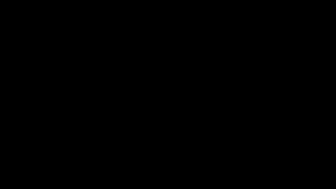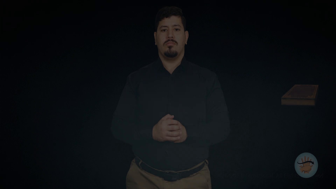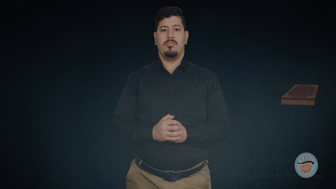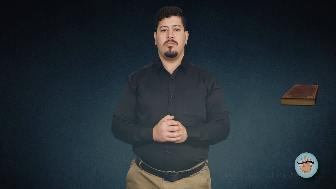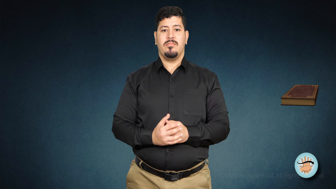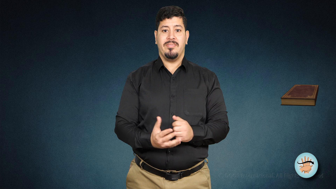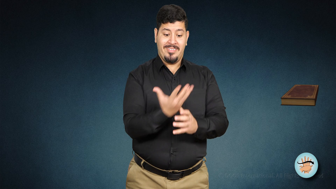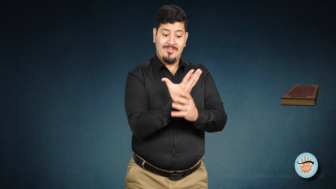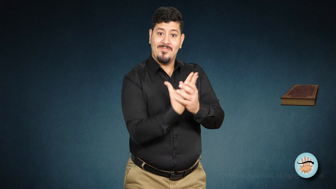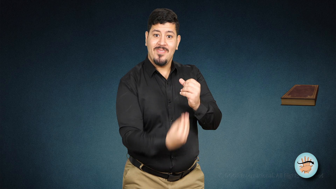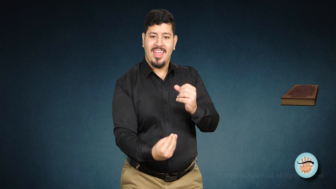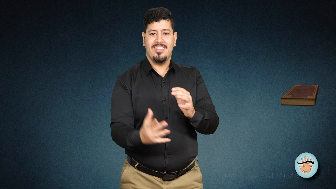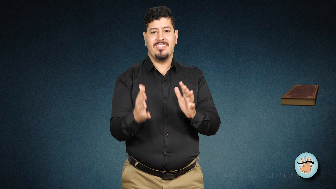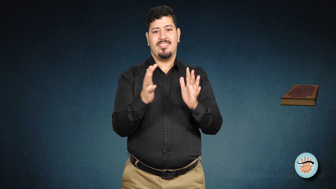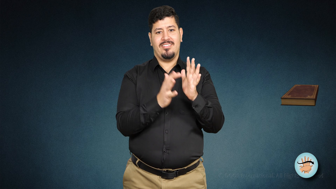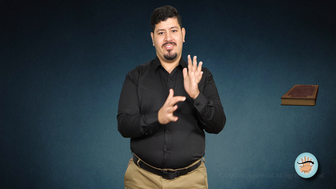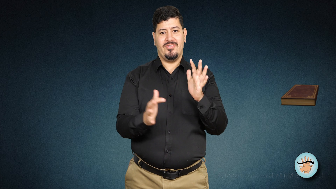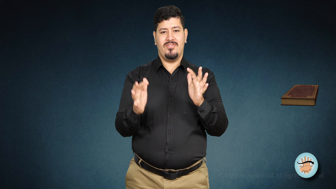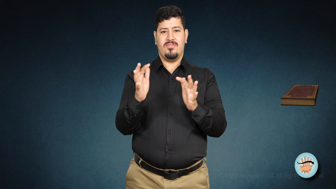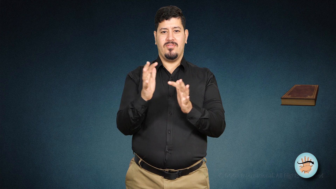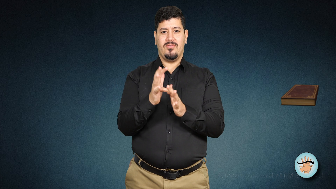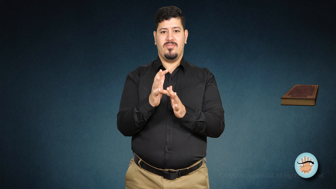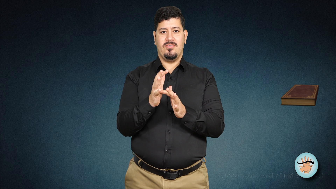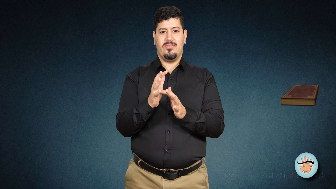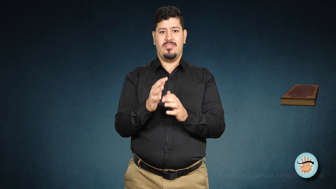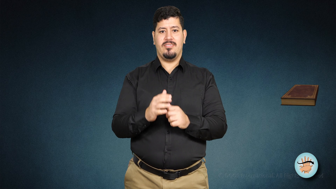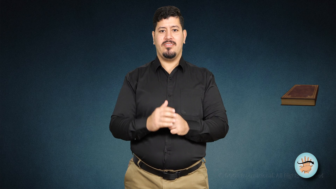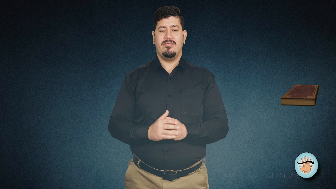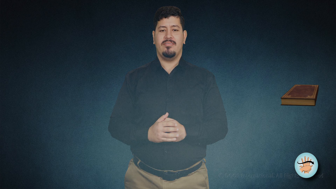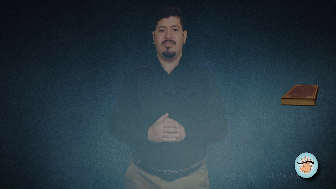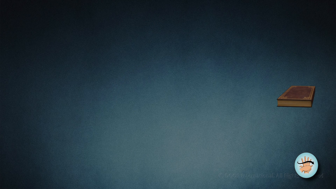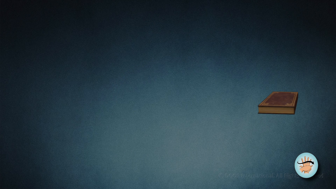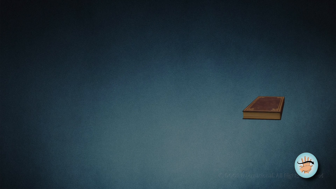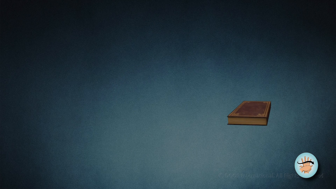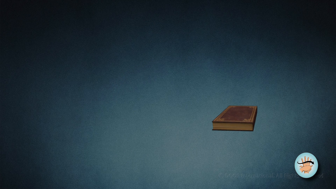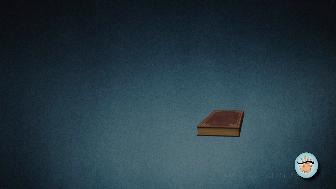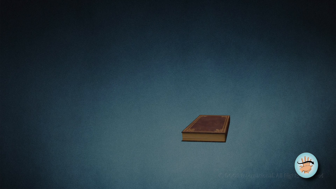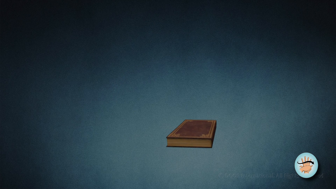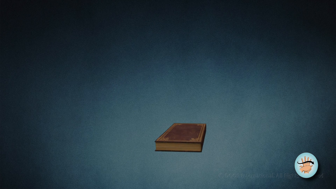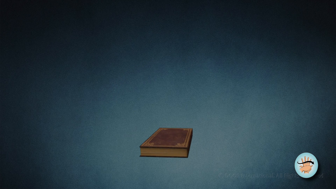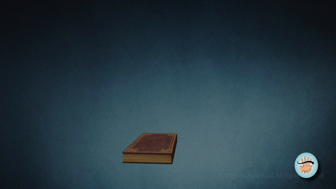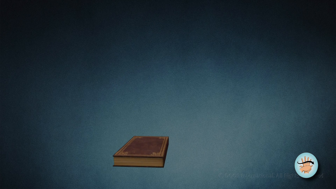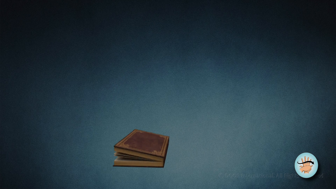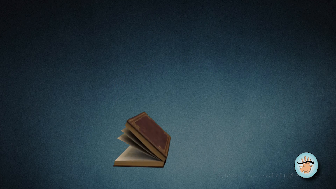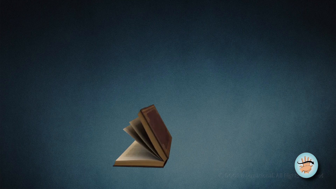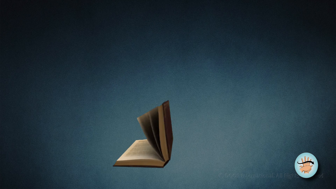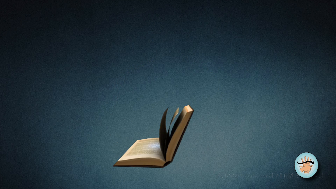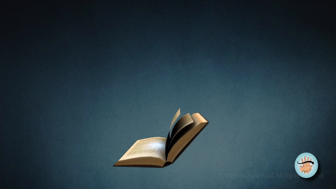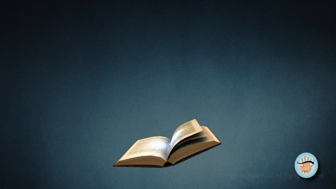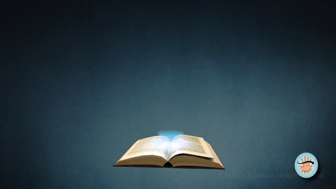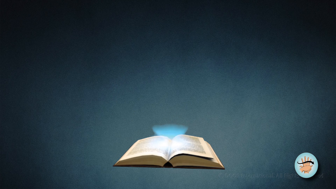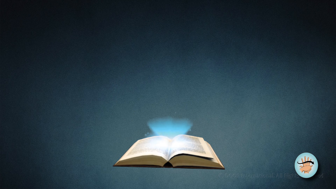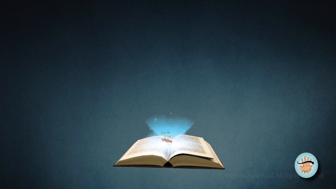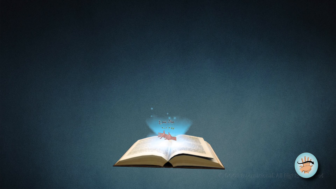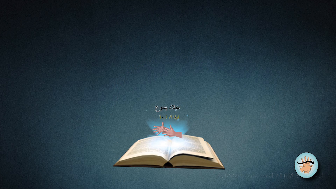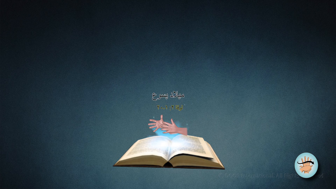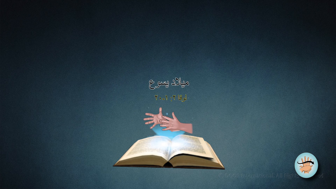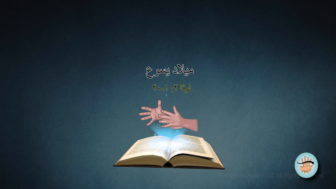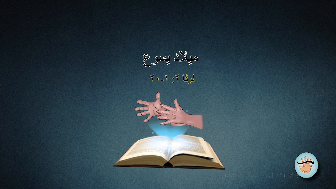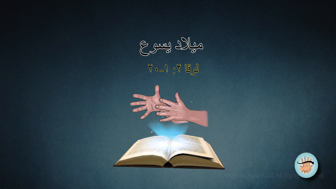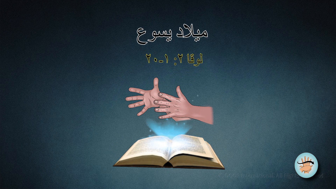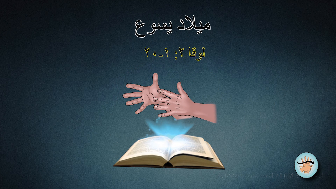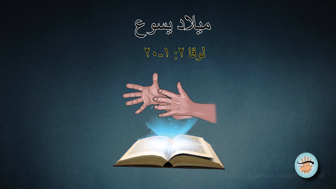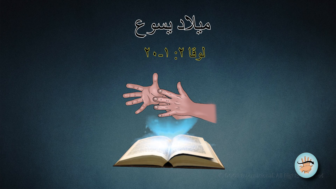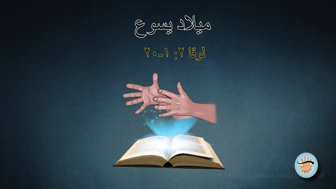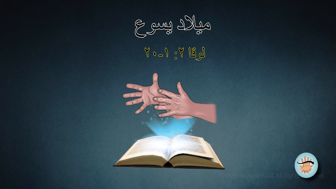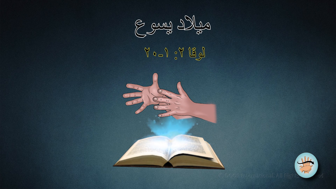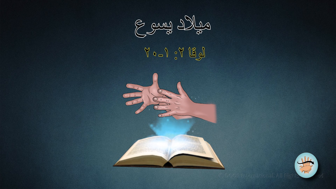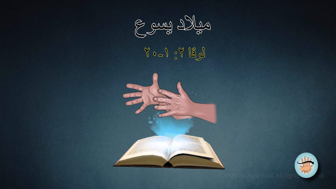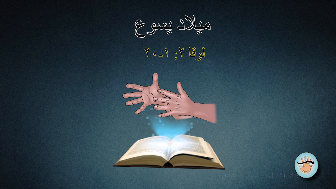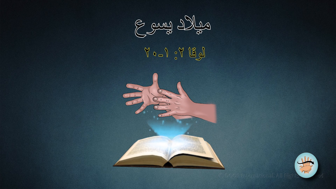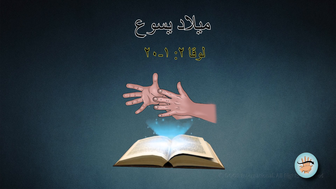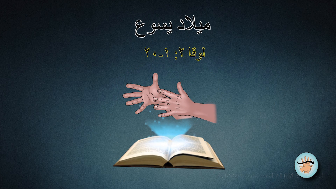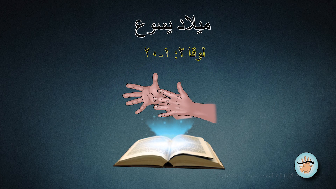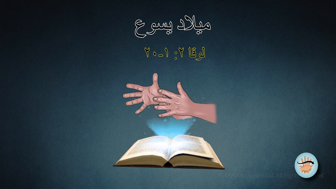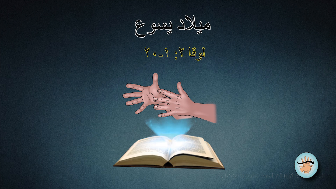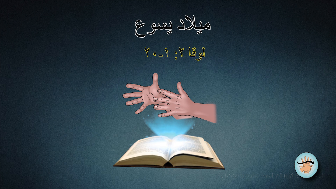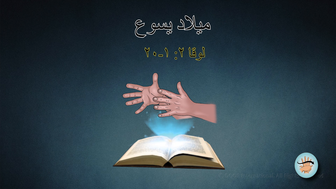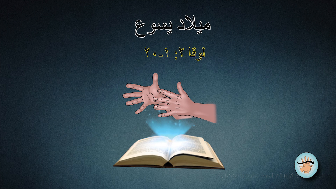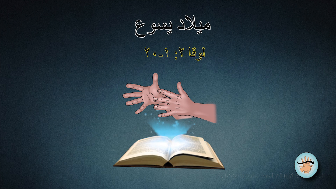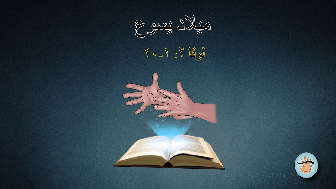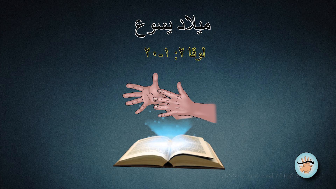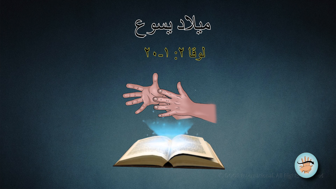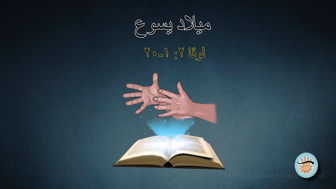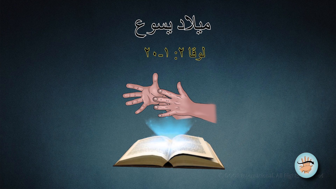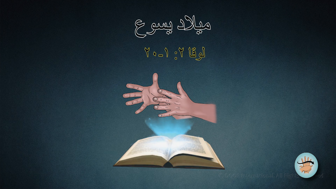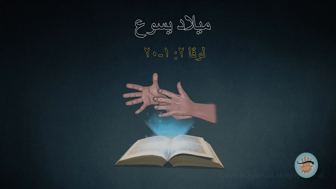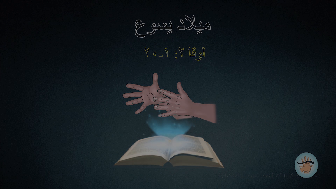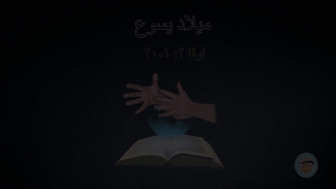The birth of Jesus